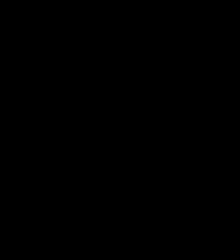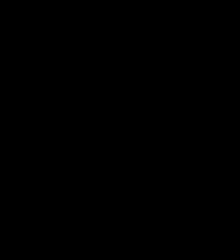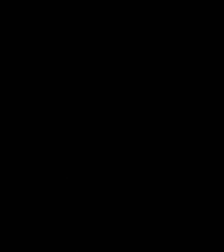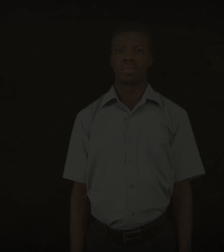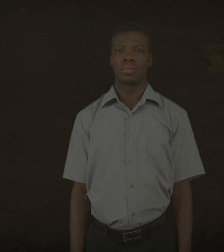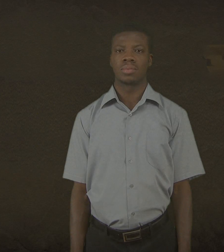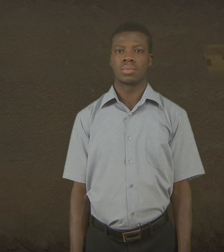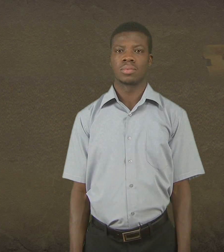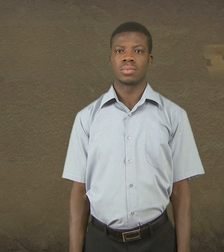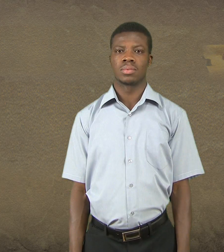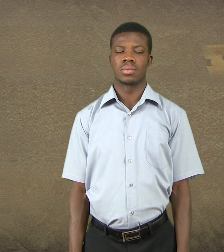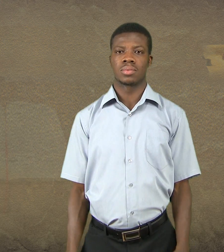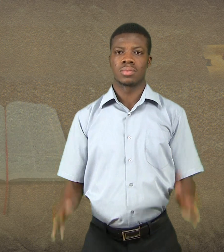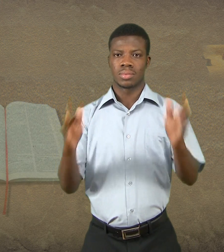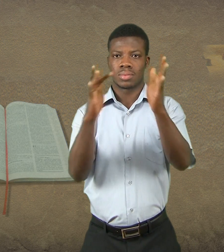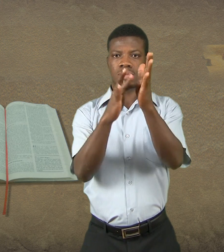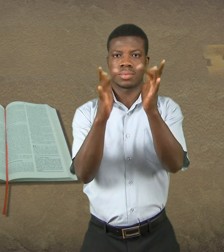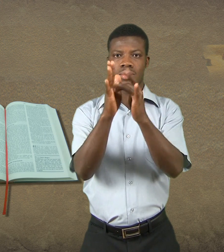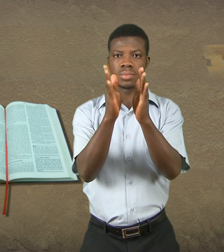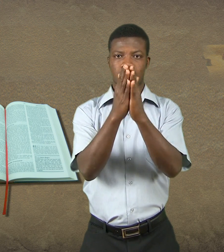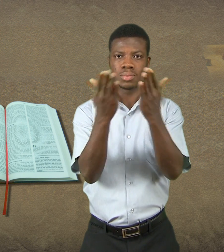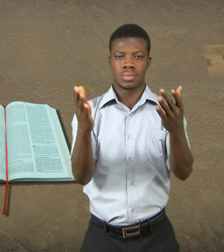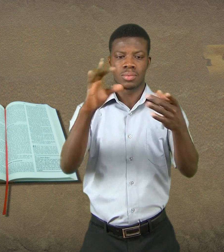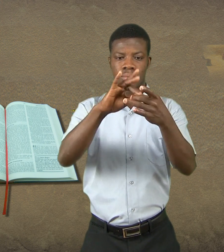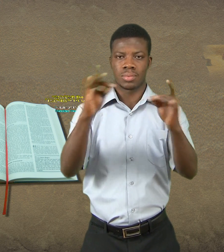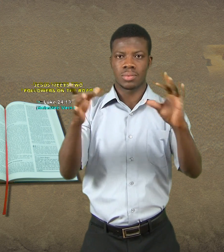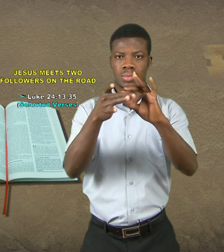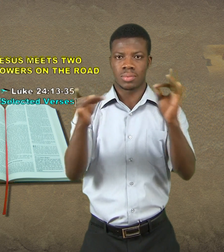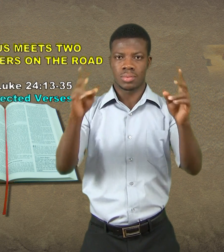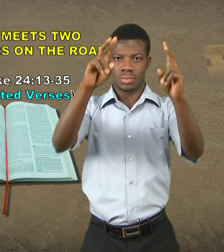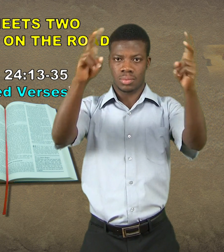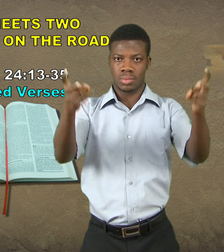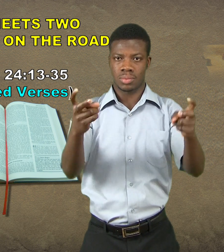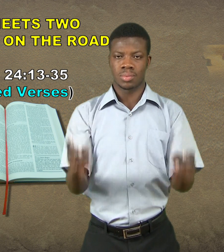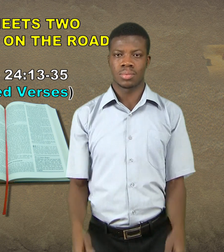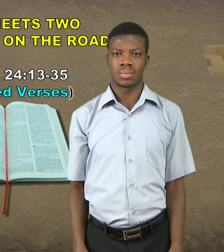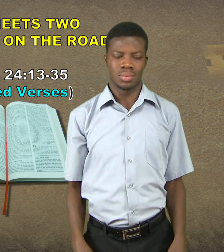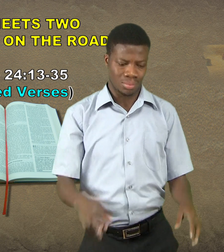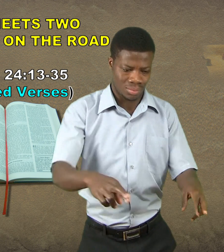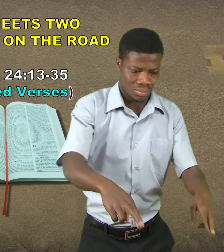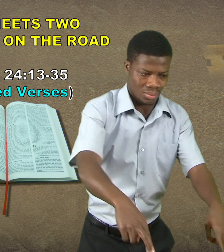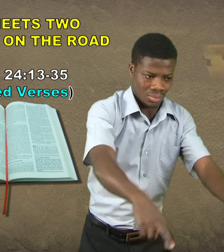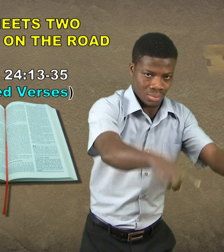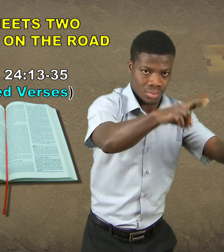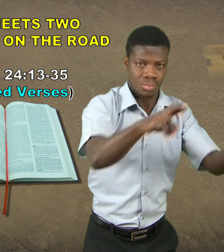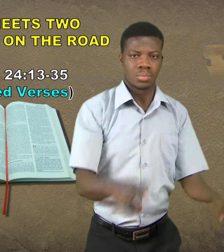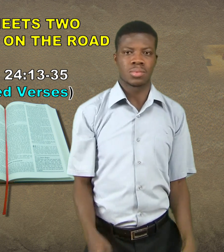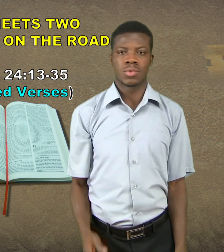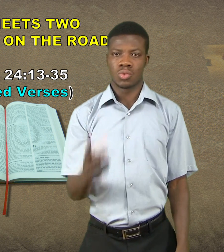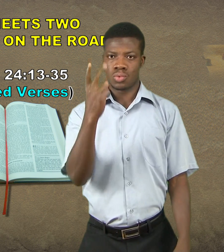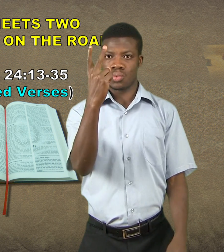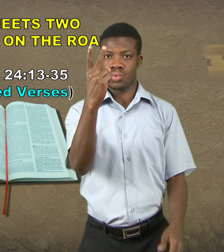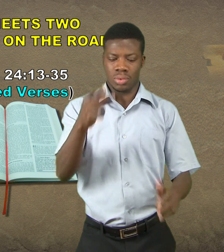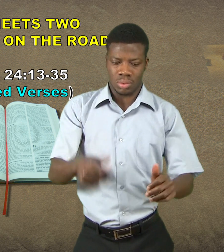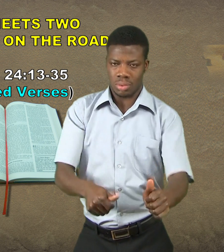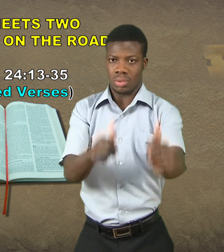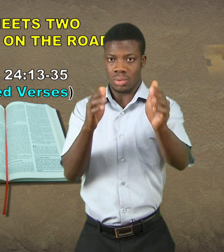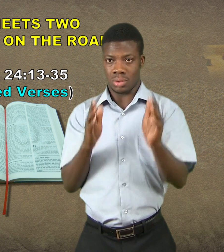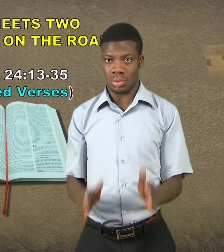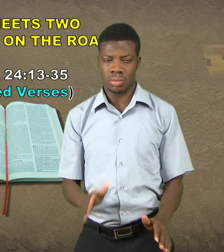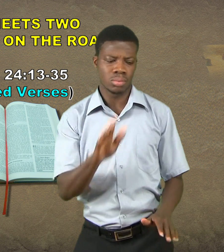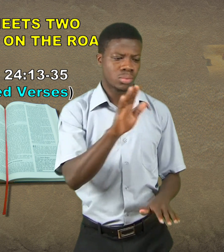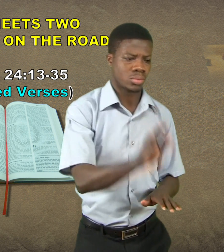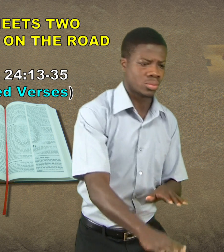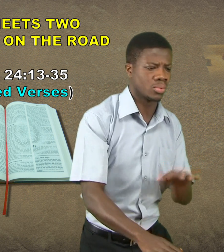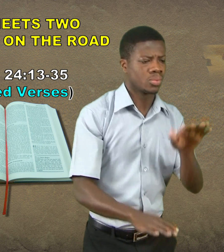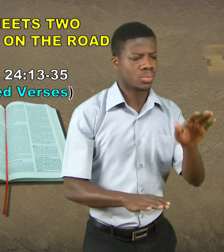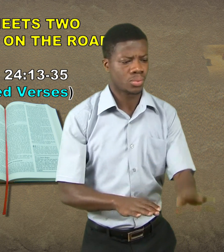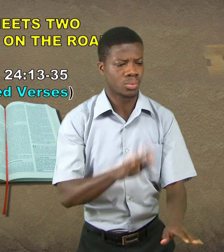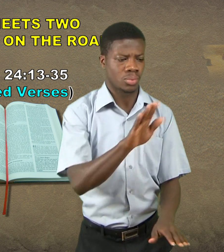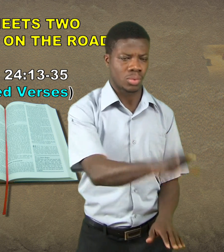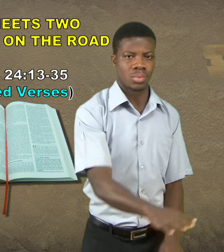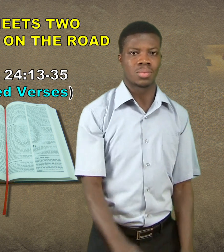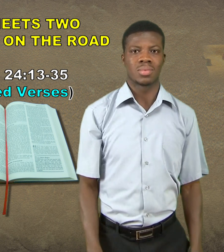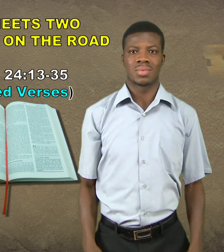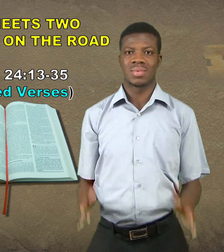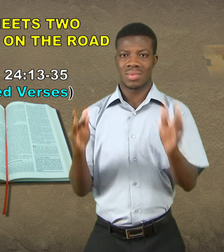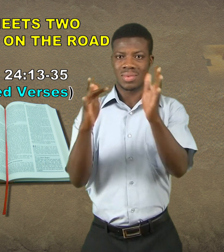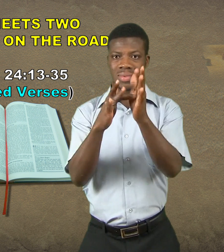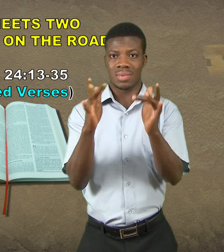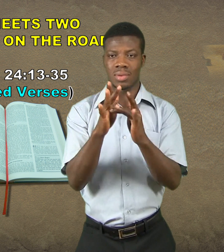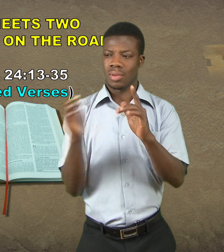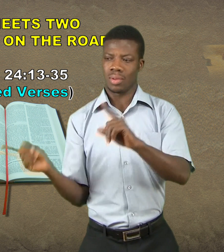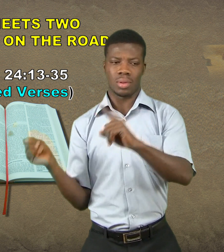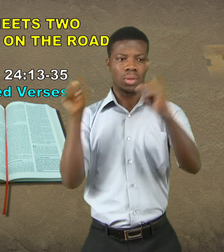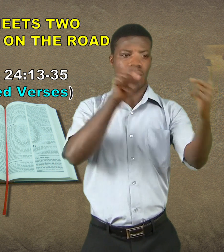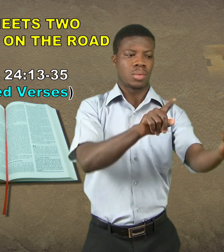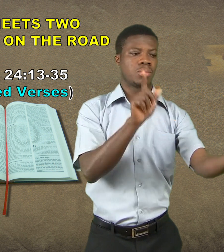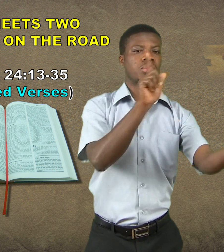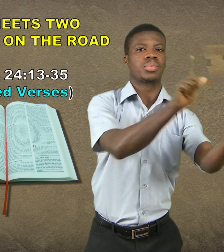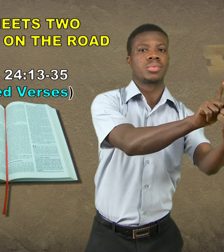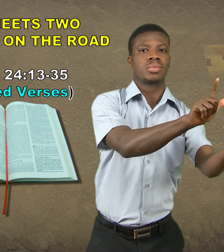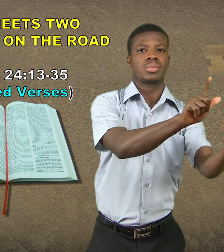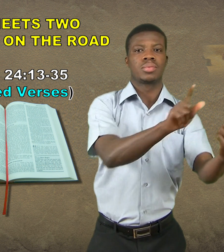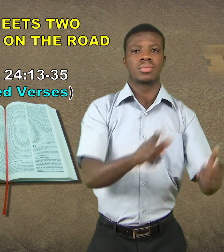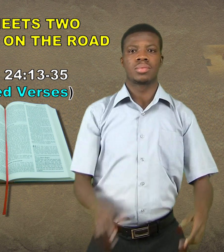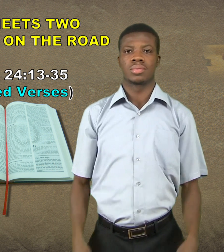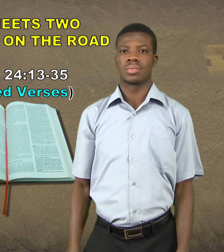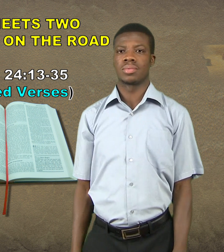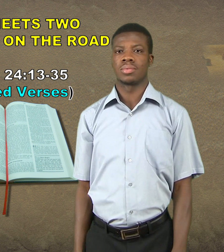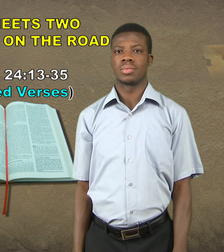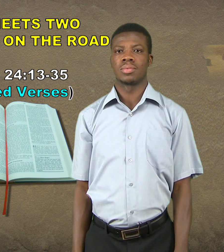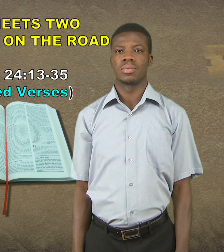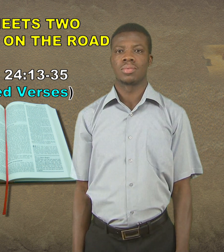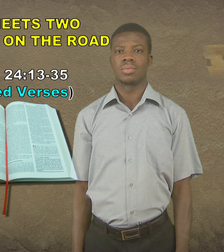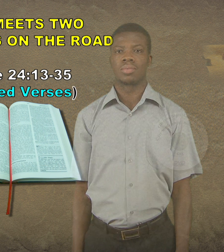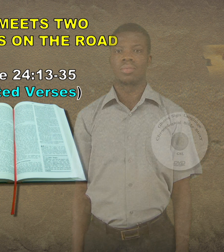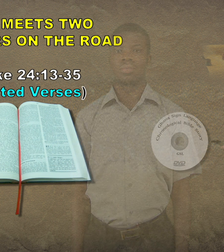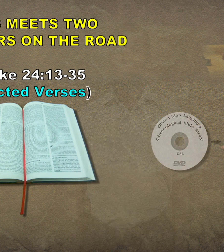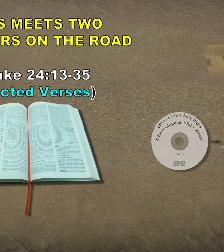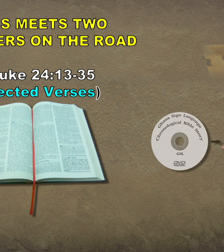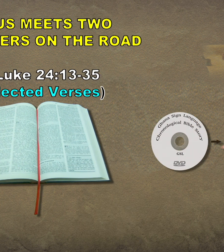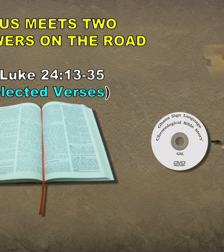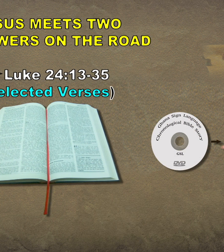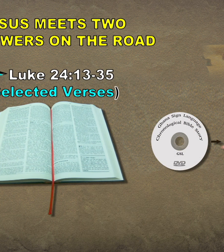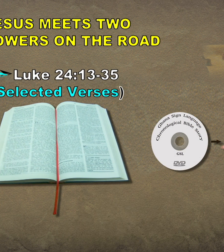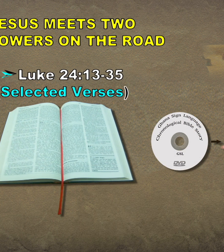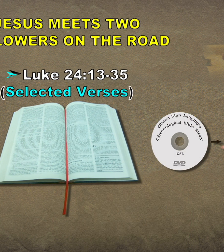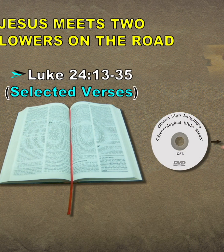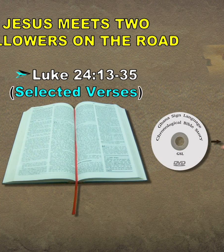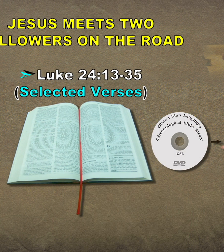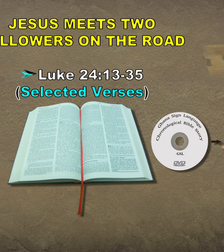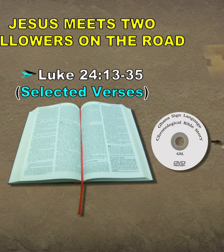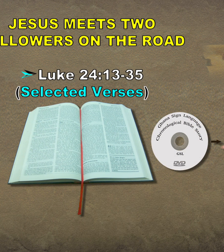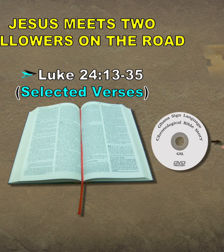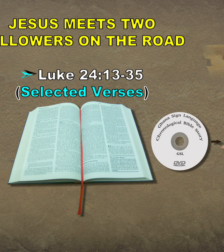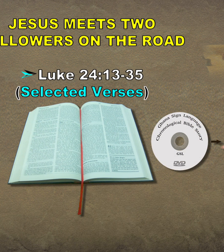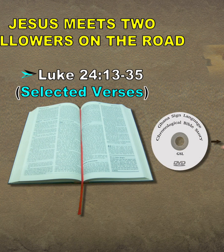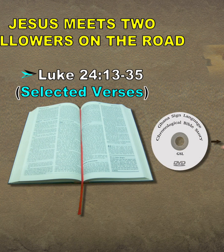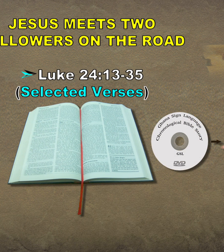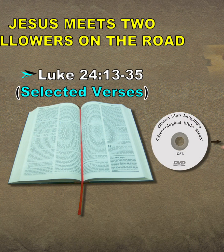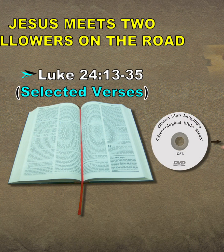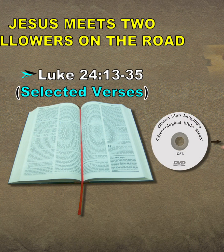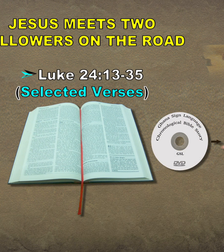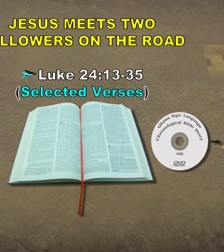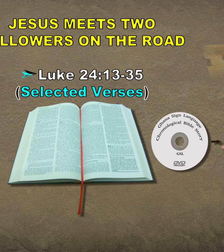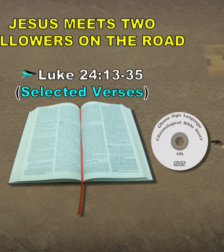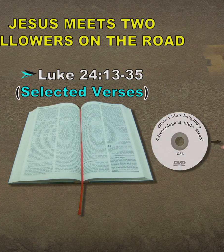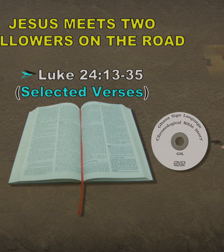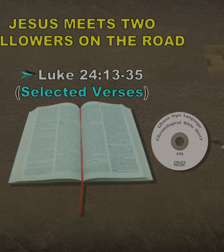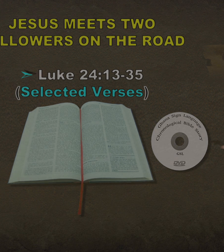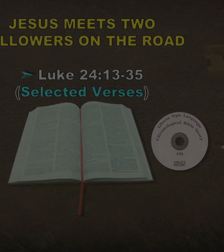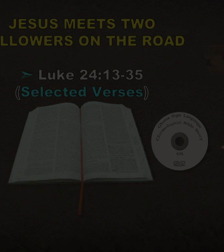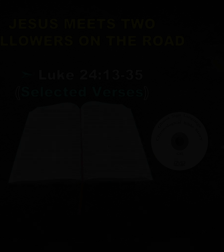Jesus meets two followers on the road to Emmaus